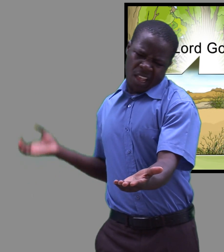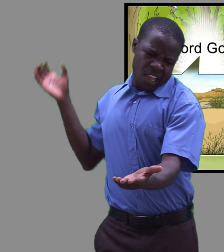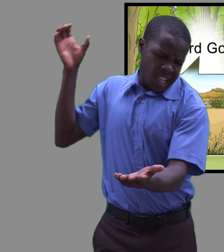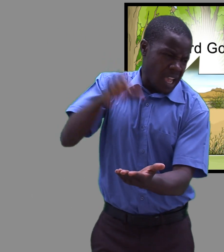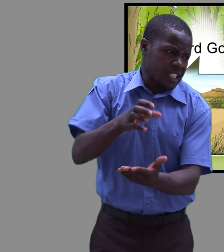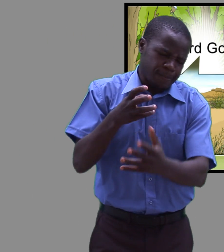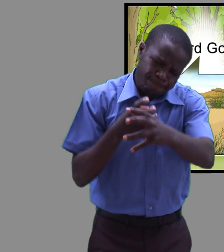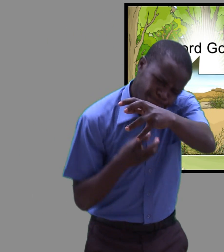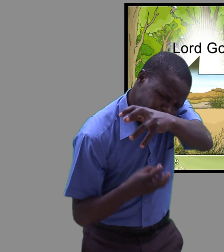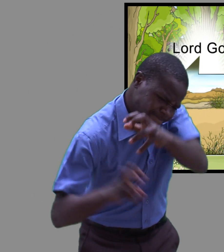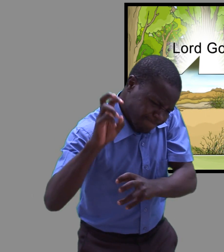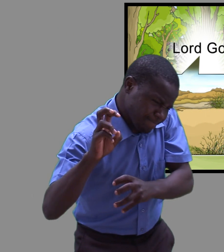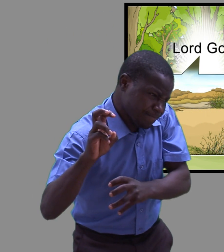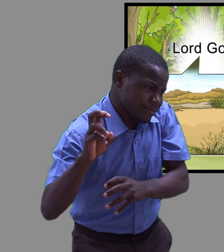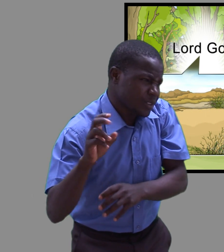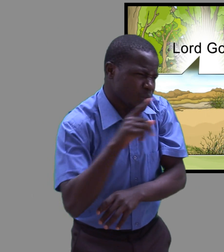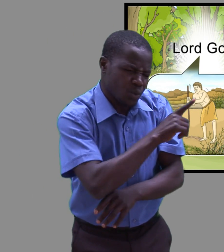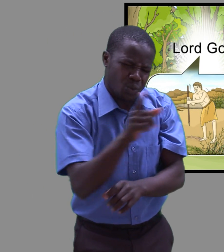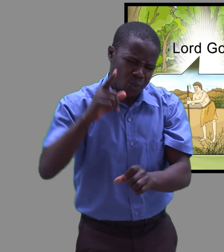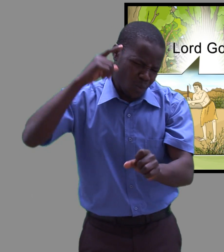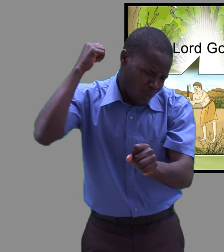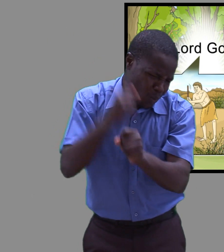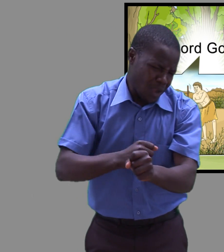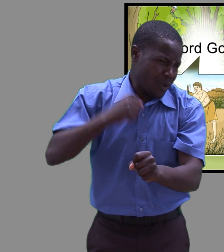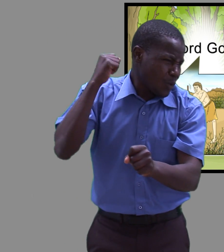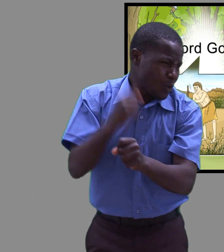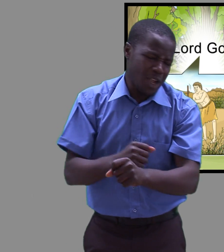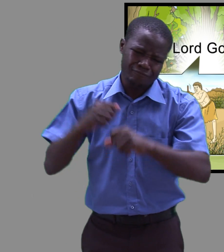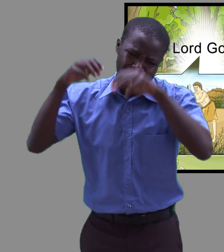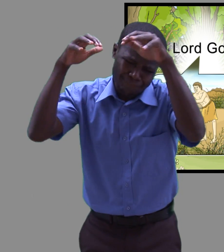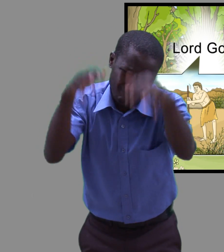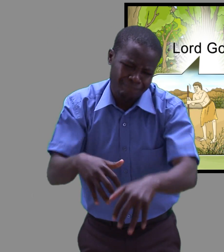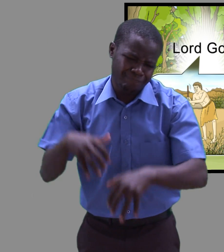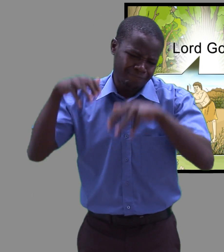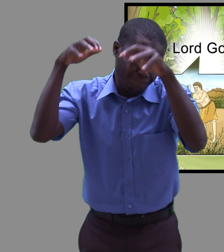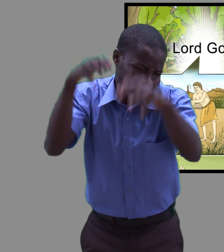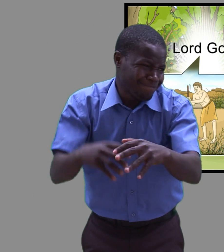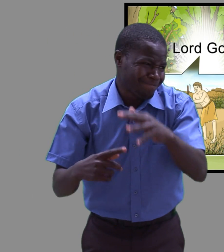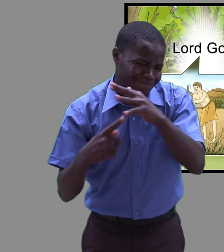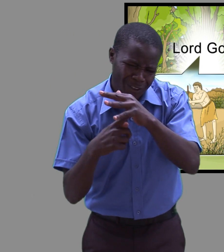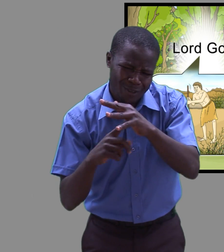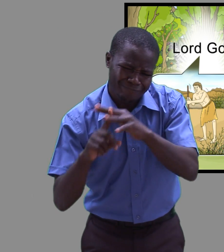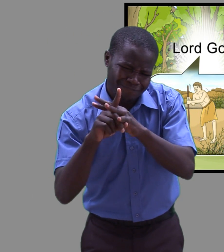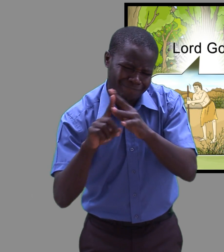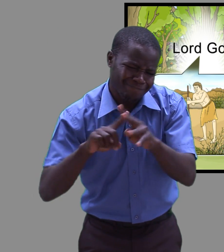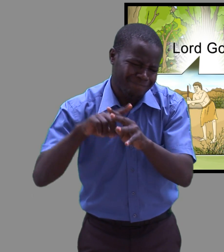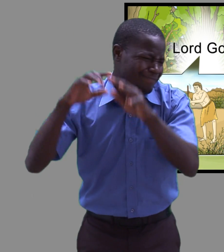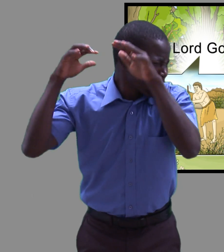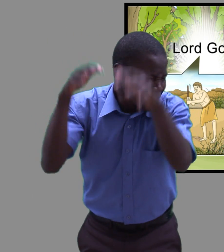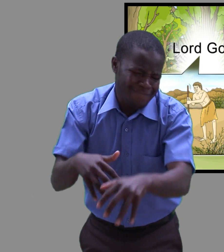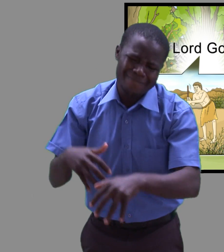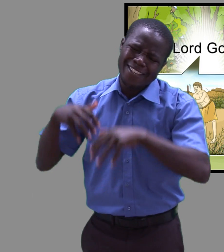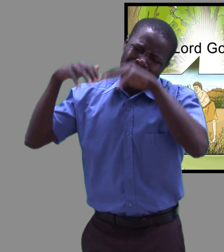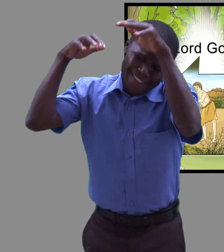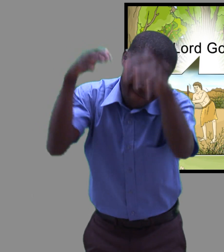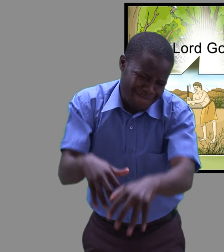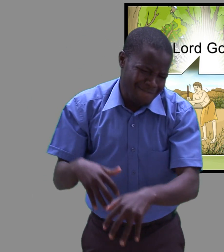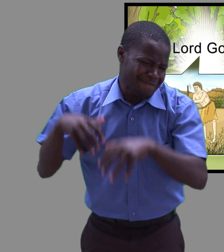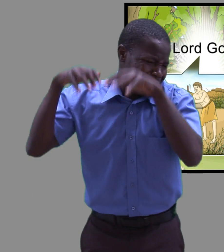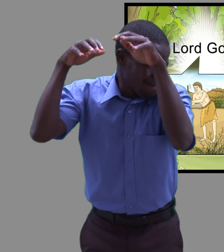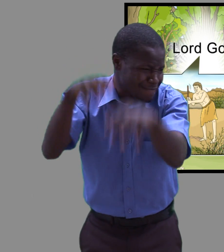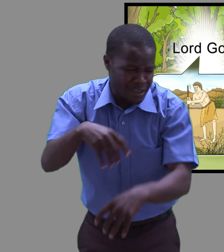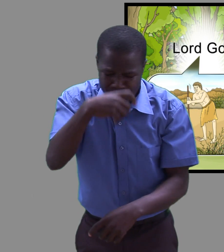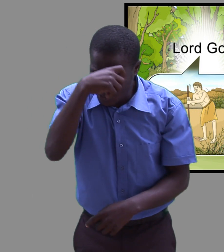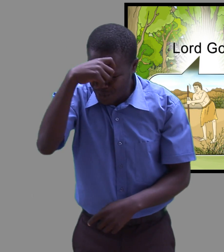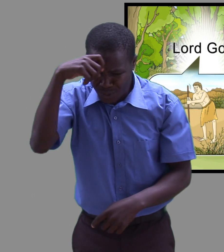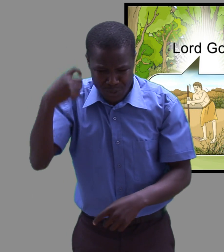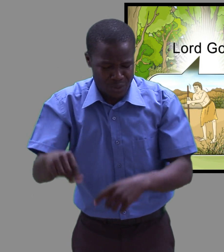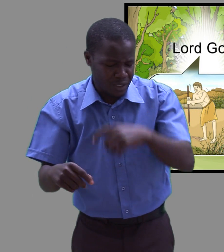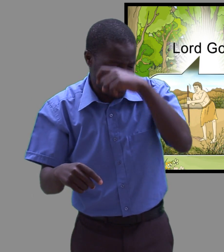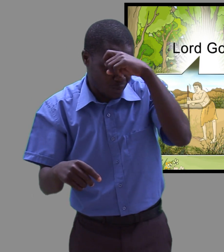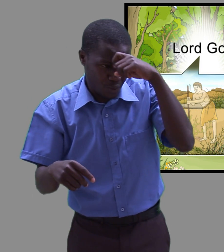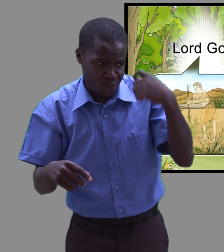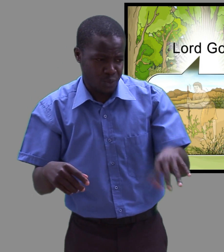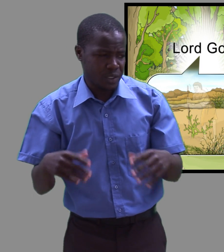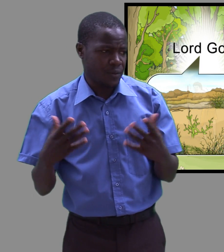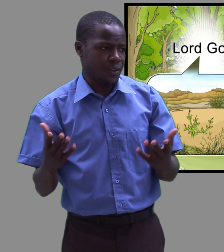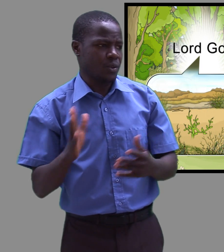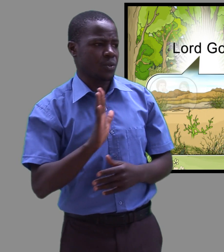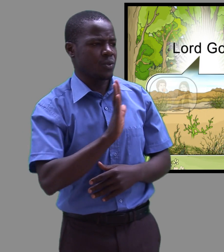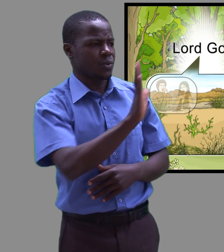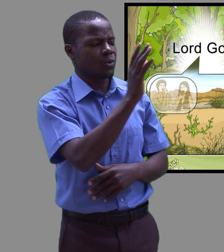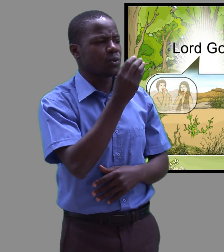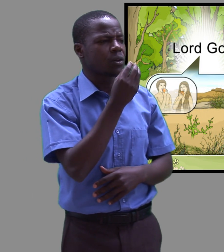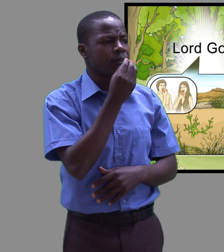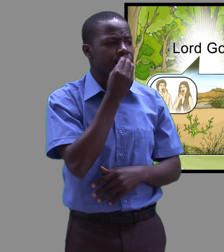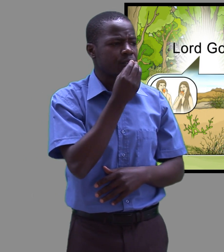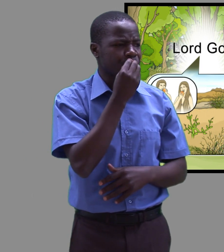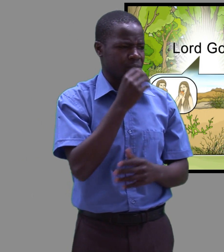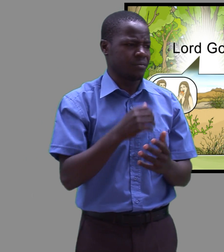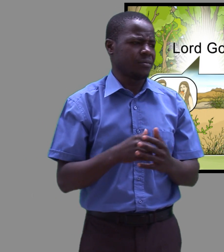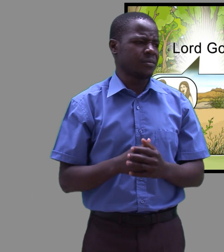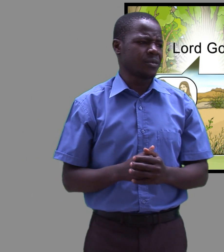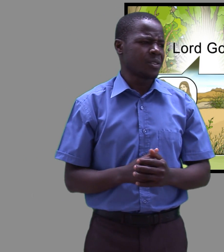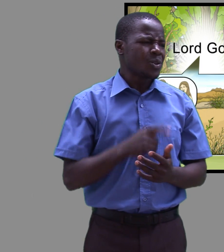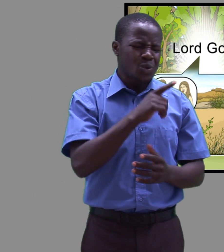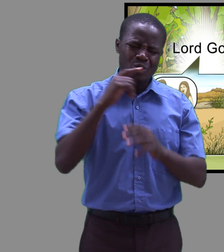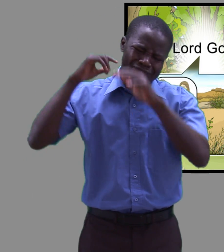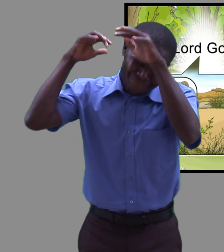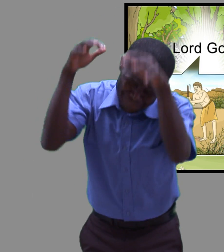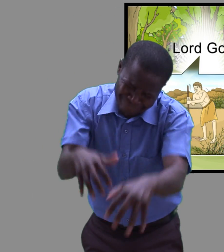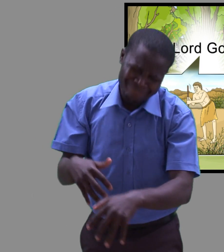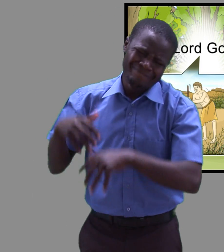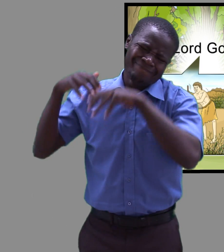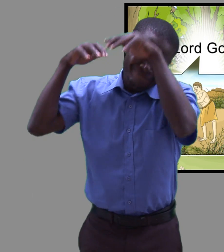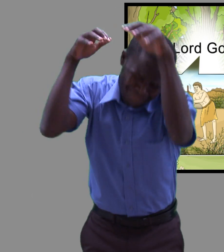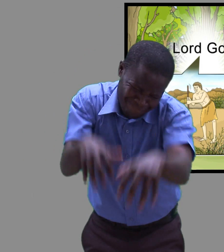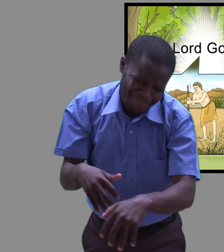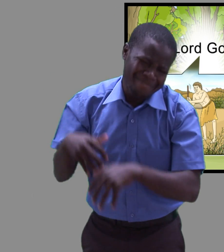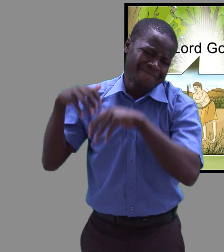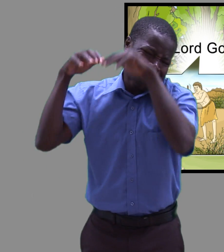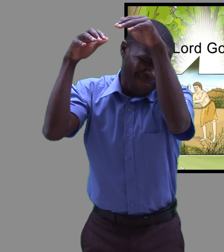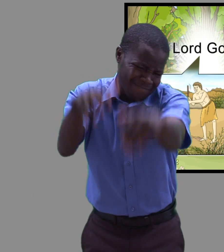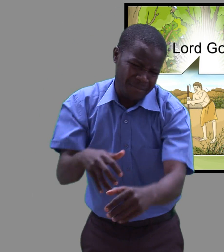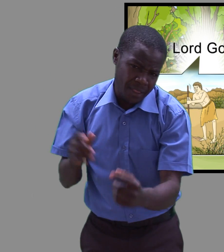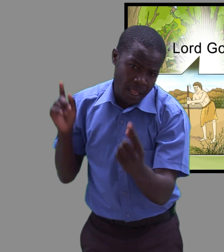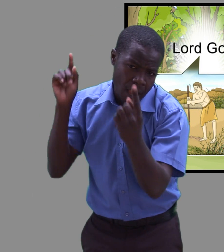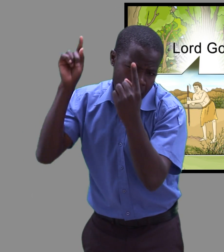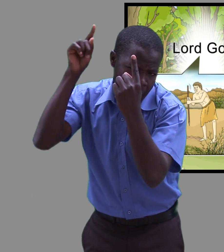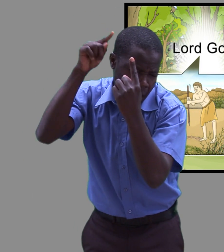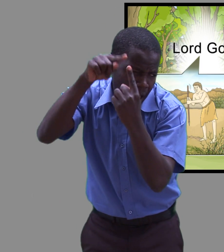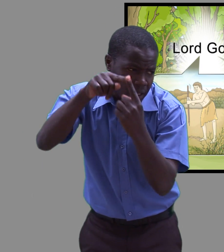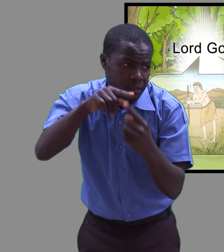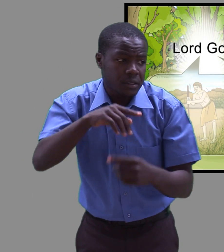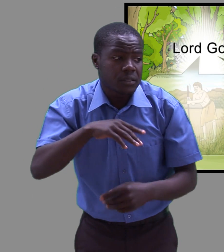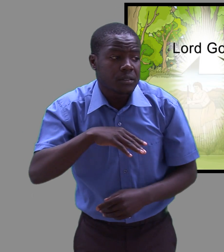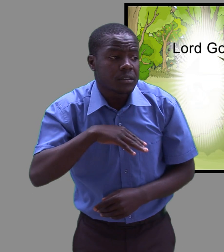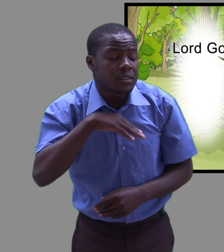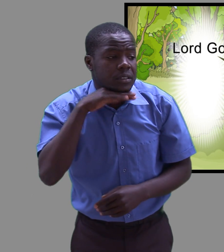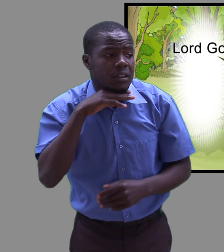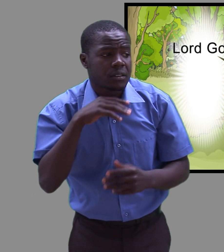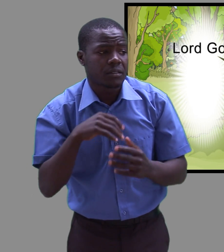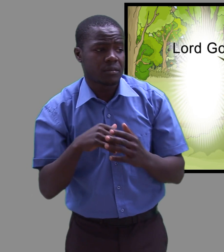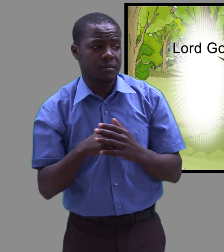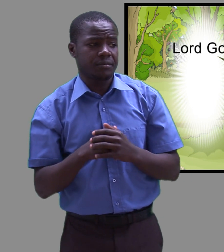through toil you will eat of it all the days of your life. Both thorns and thistles it will yield for you, and you will eat the plants of the field.